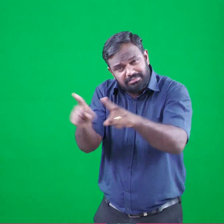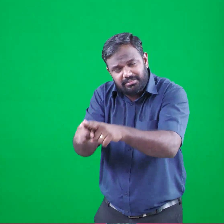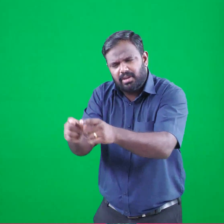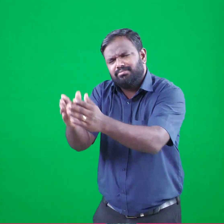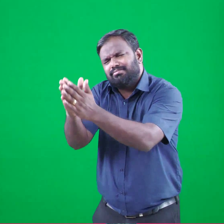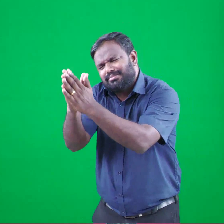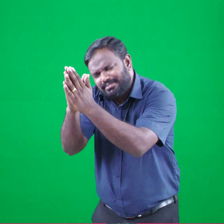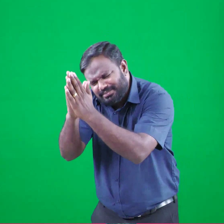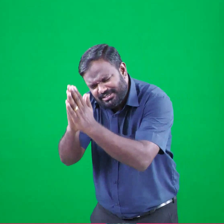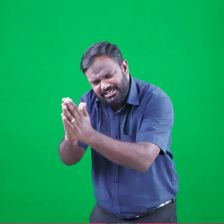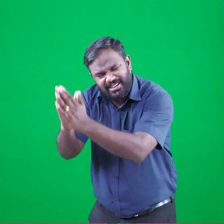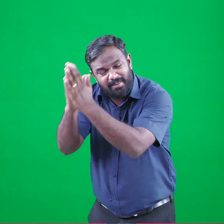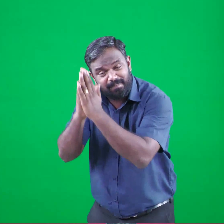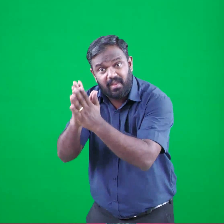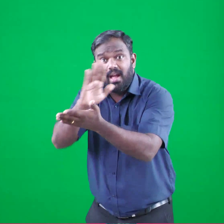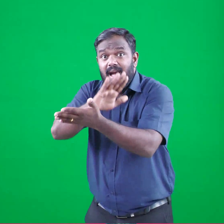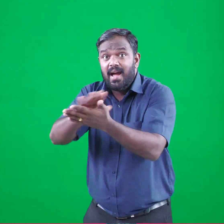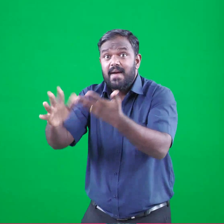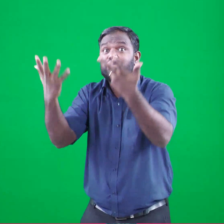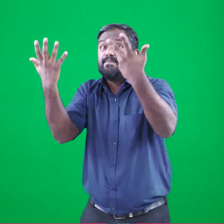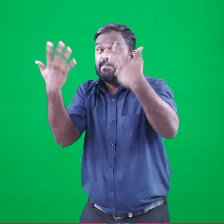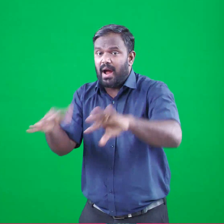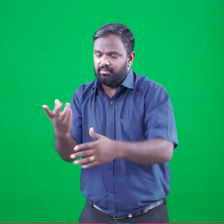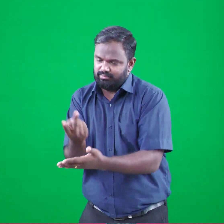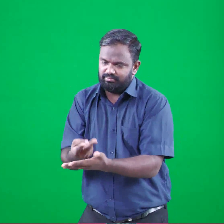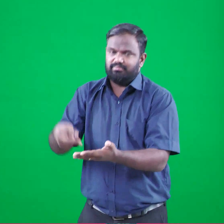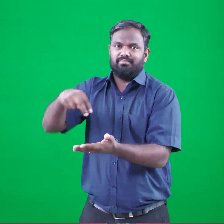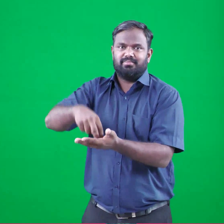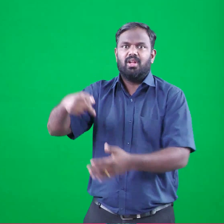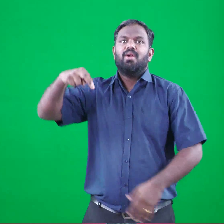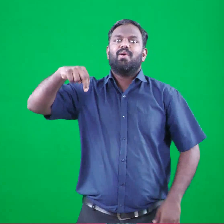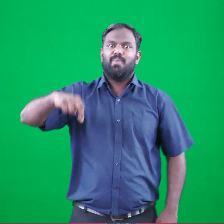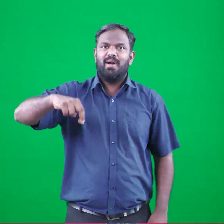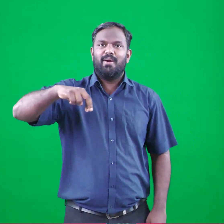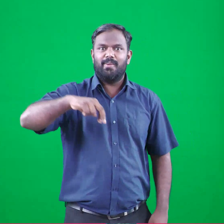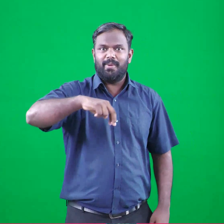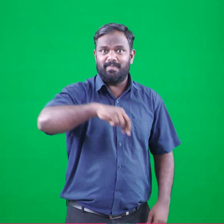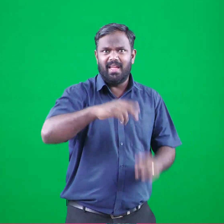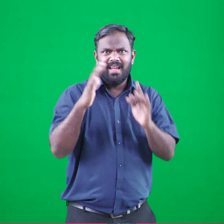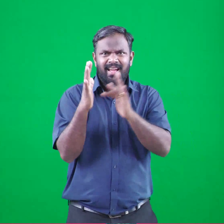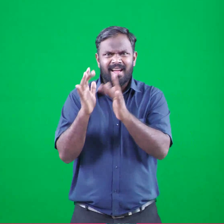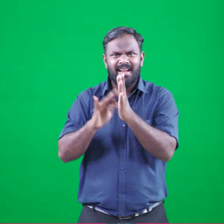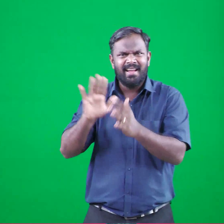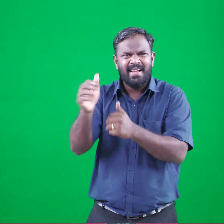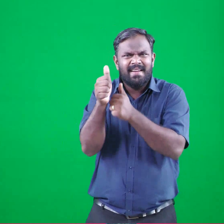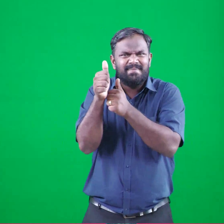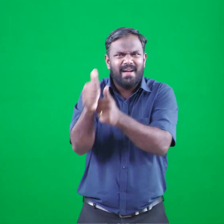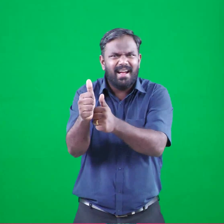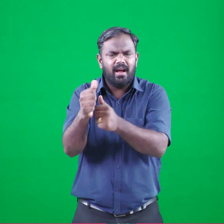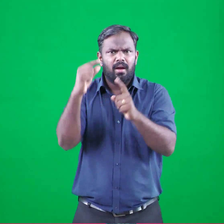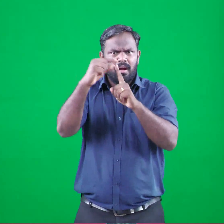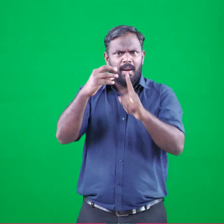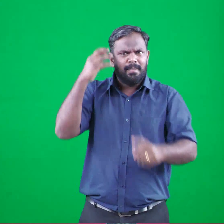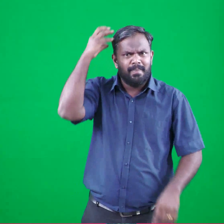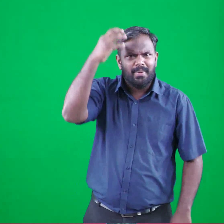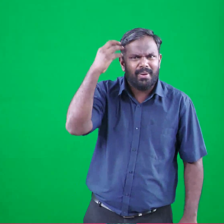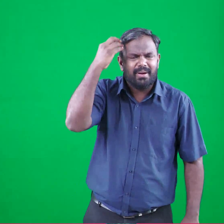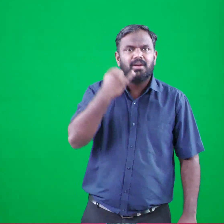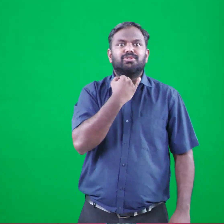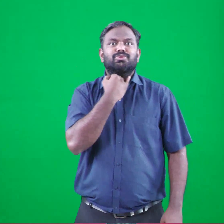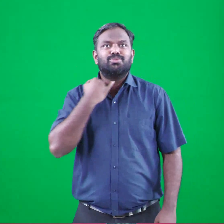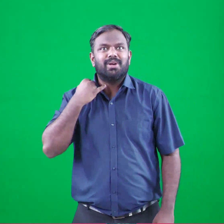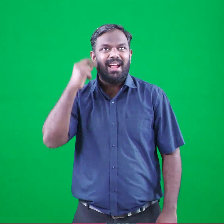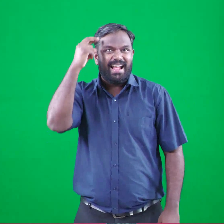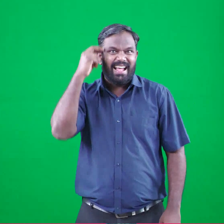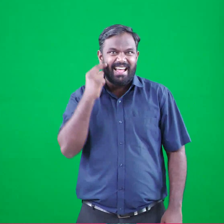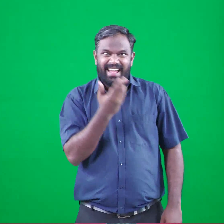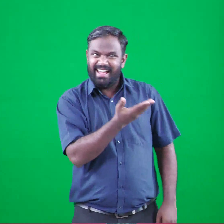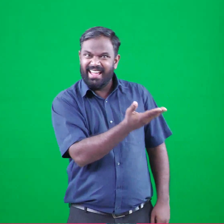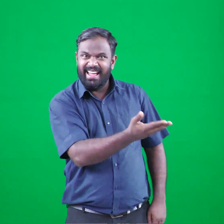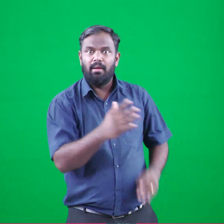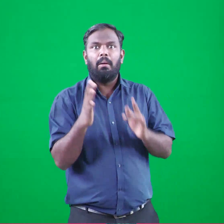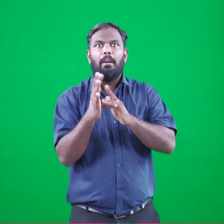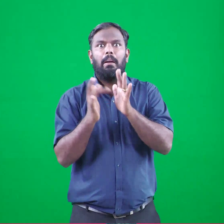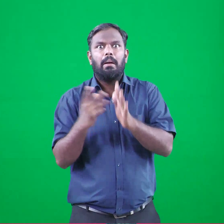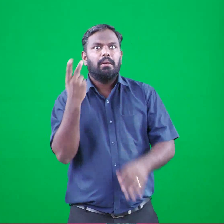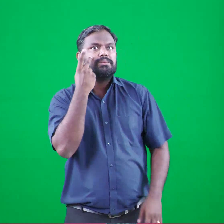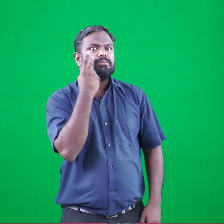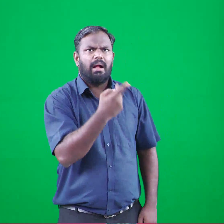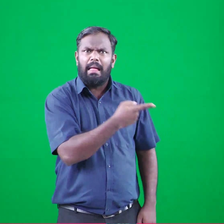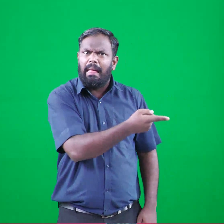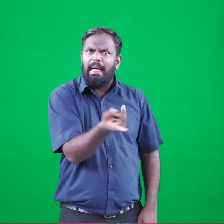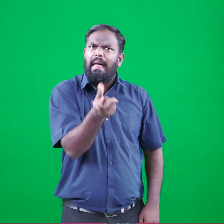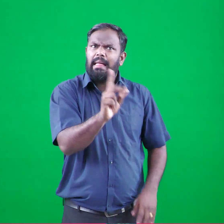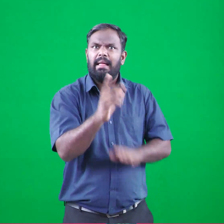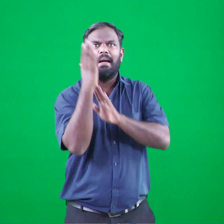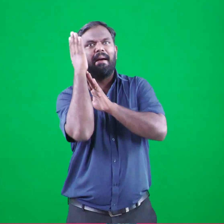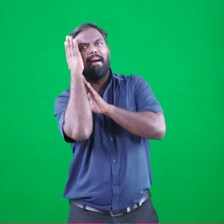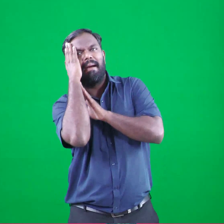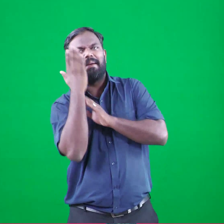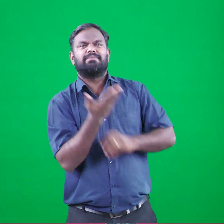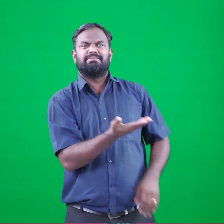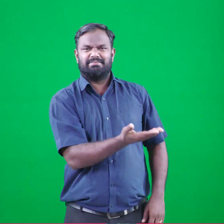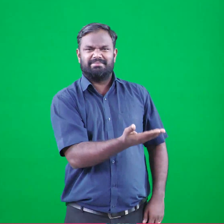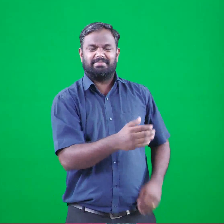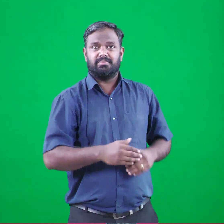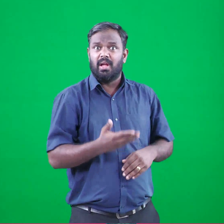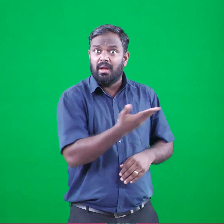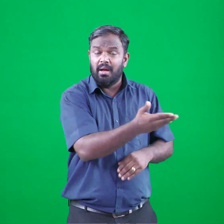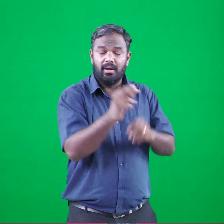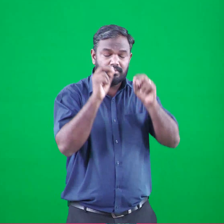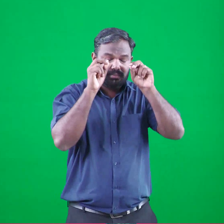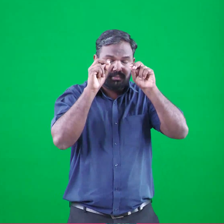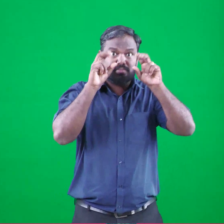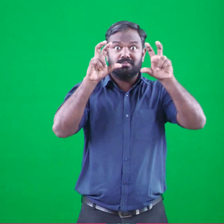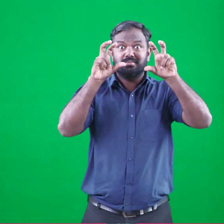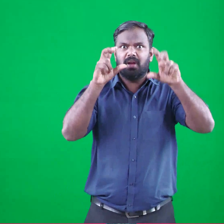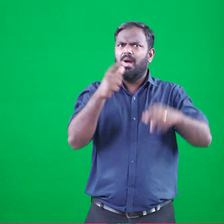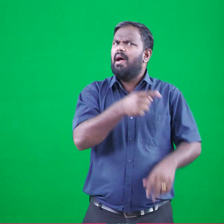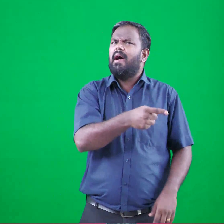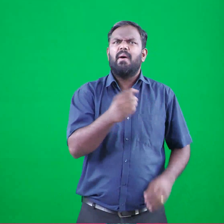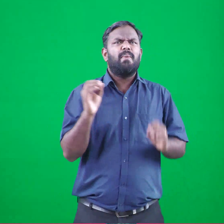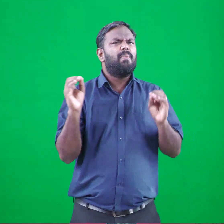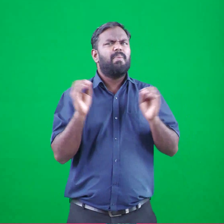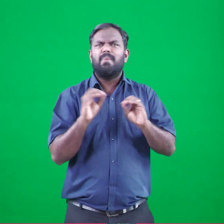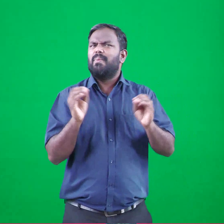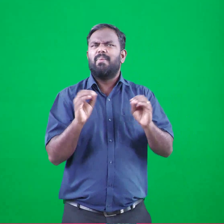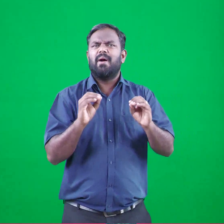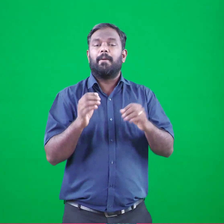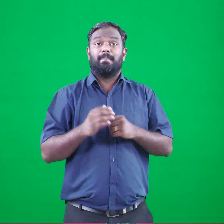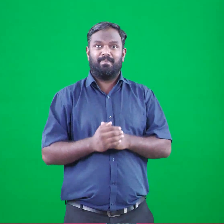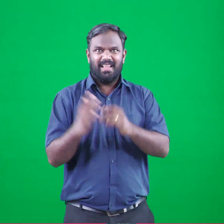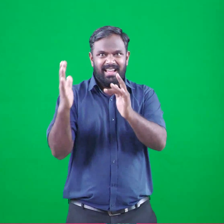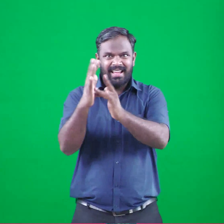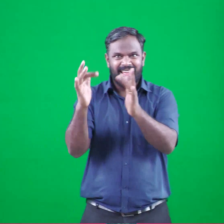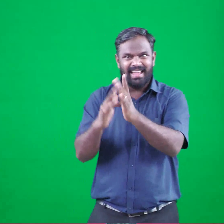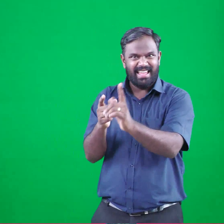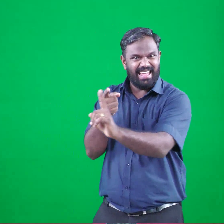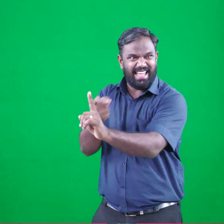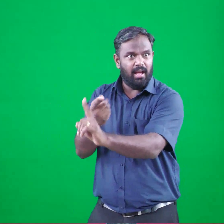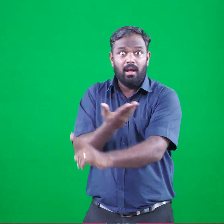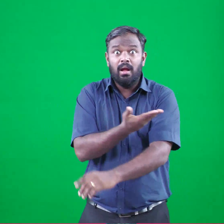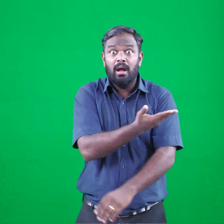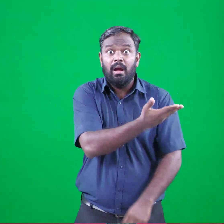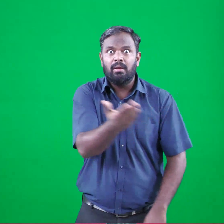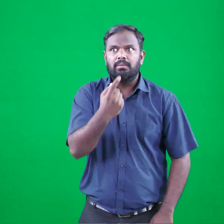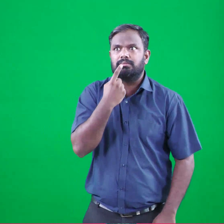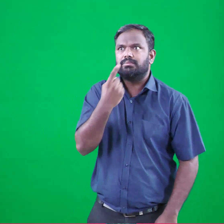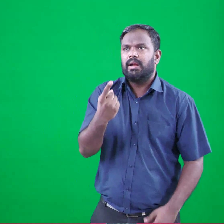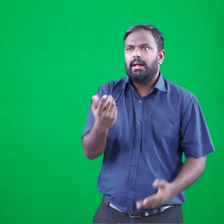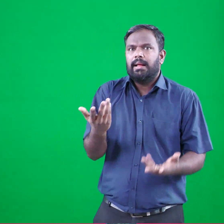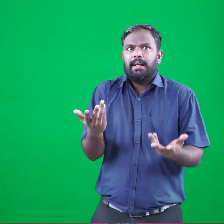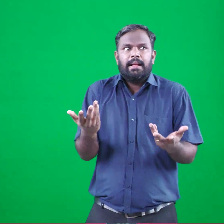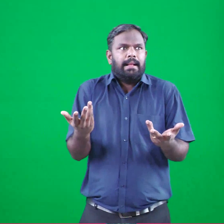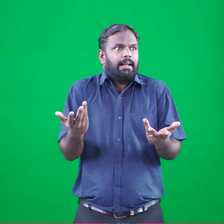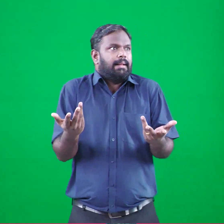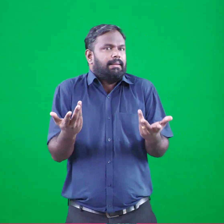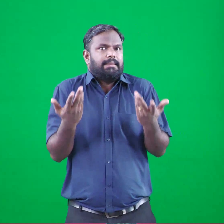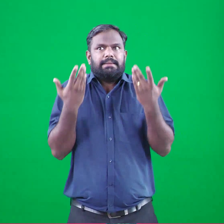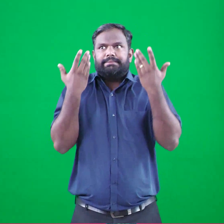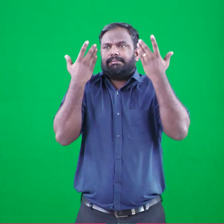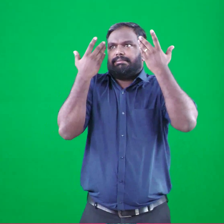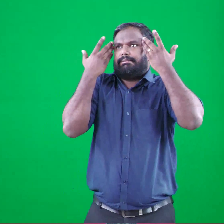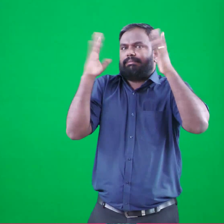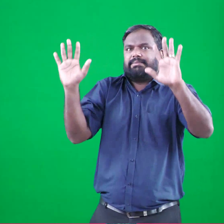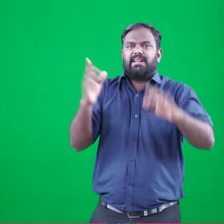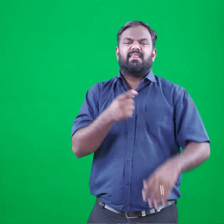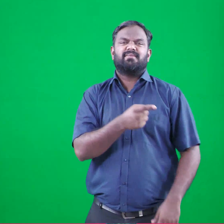And again Jesus returned and found them sleeping- for their eyes were heavy.